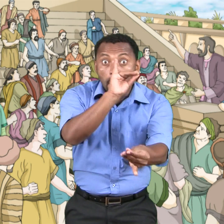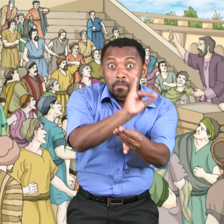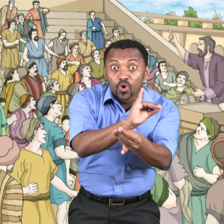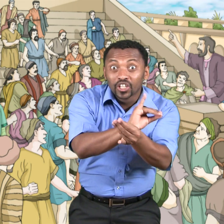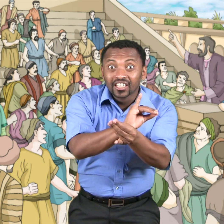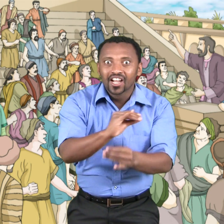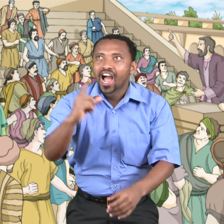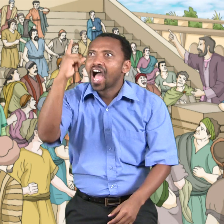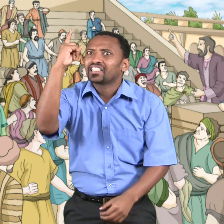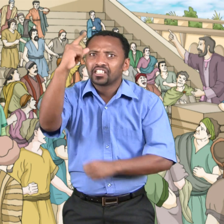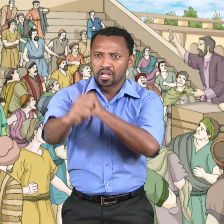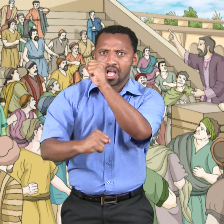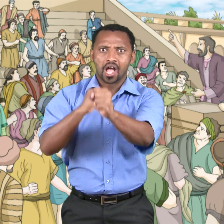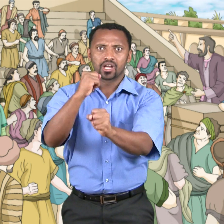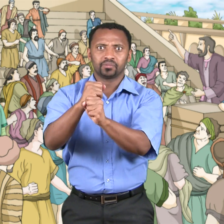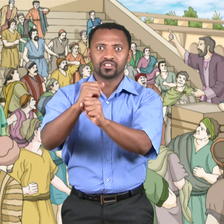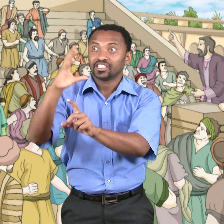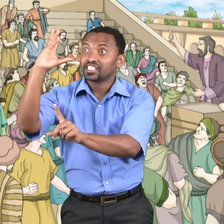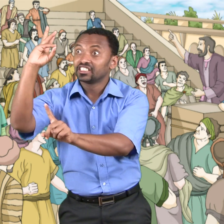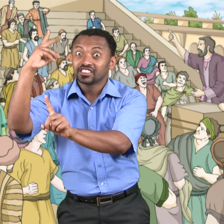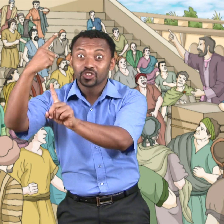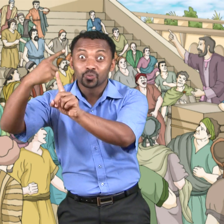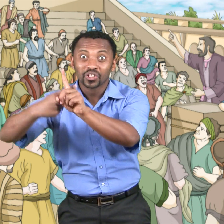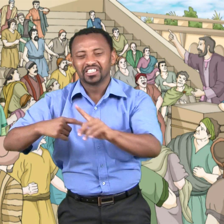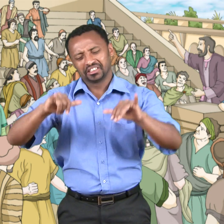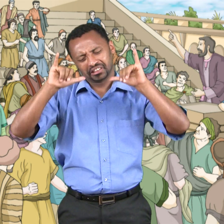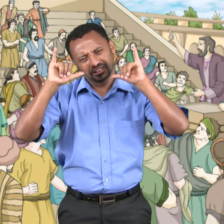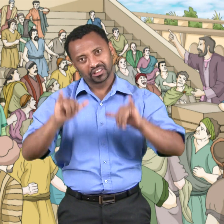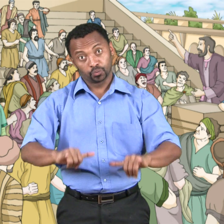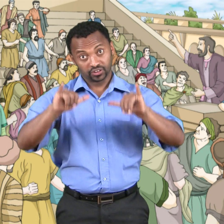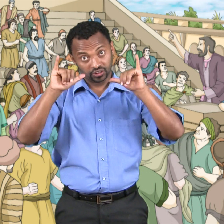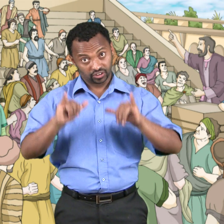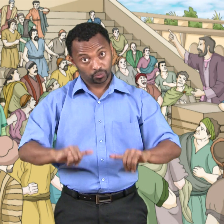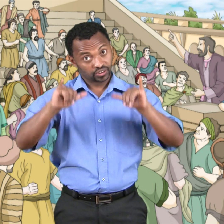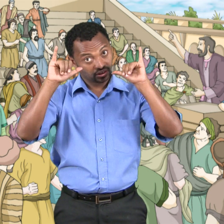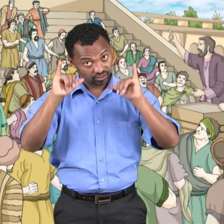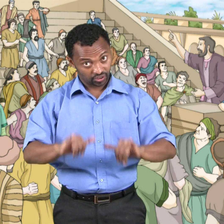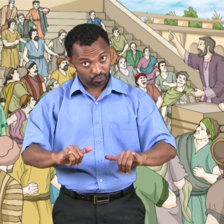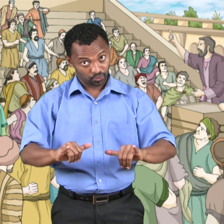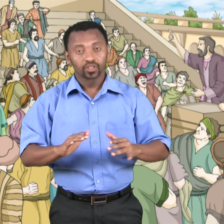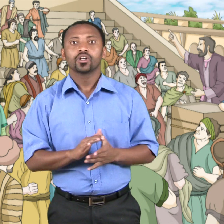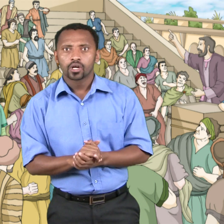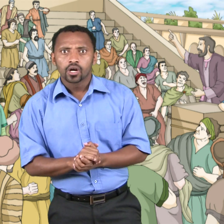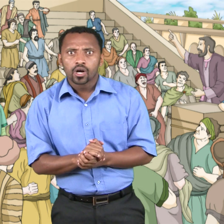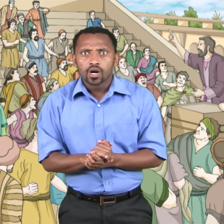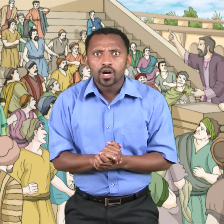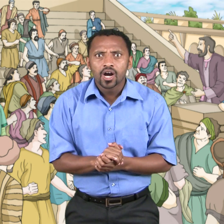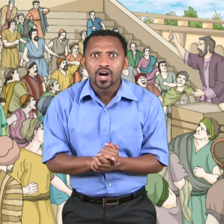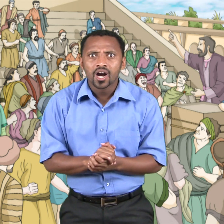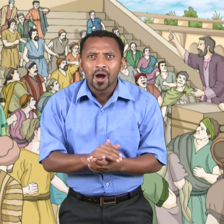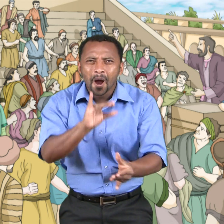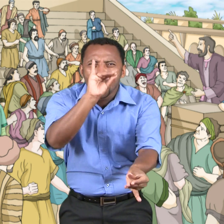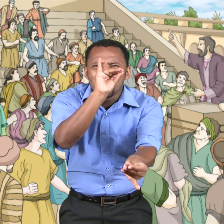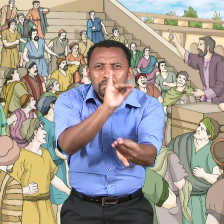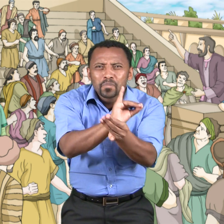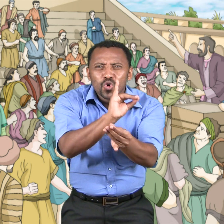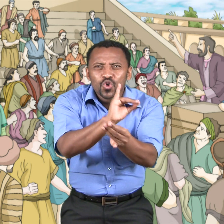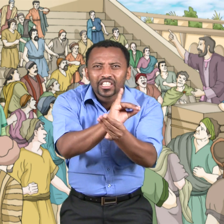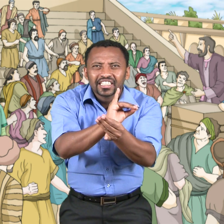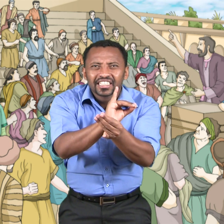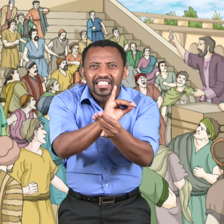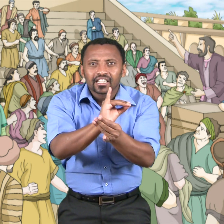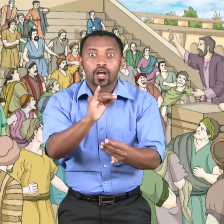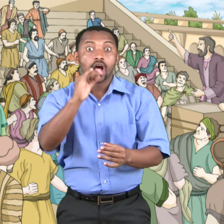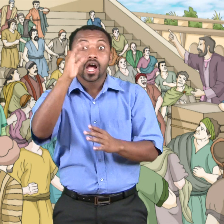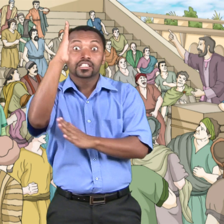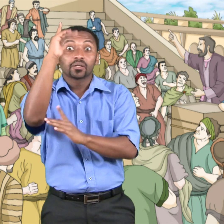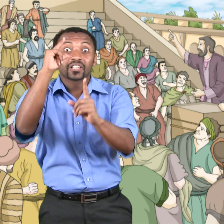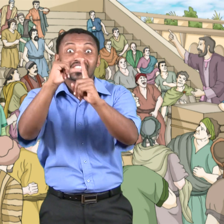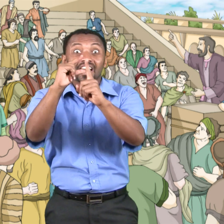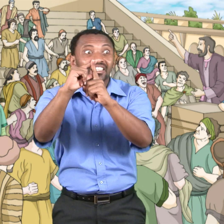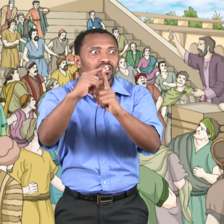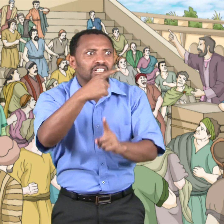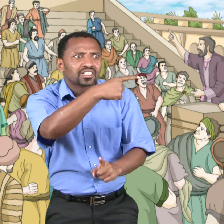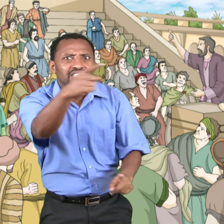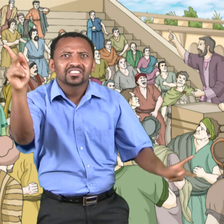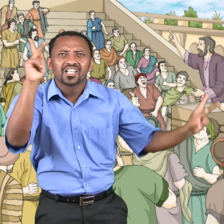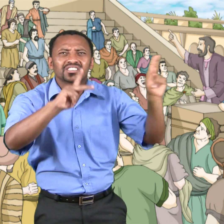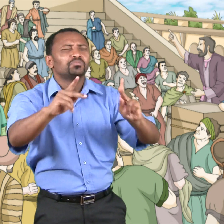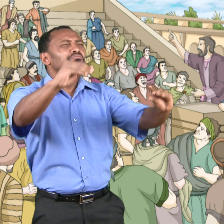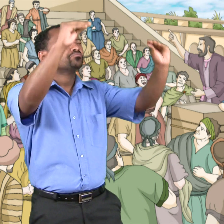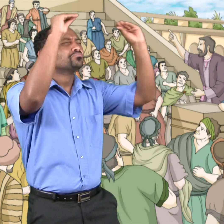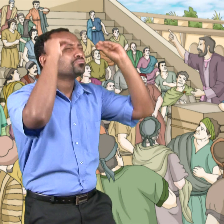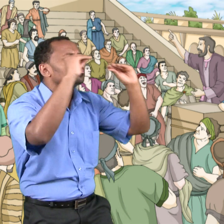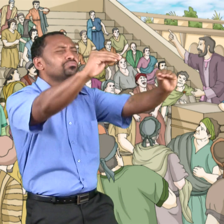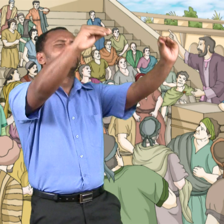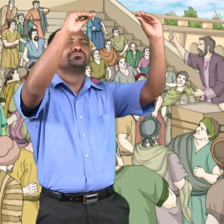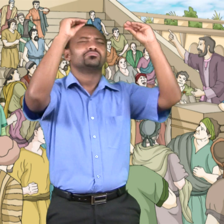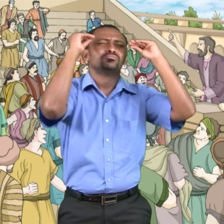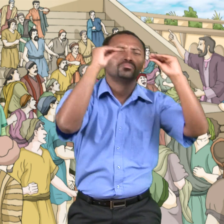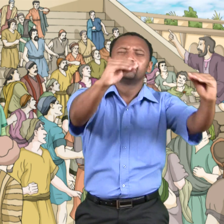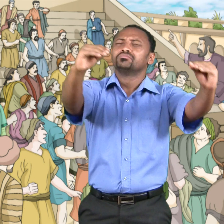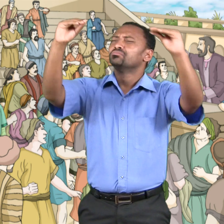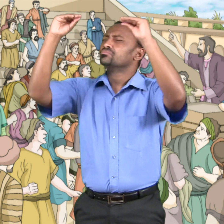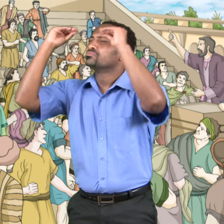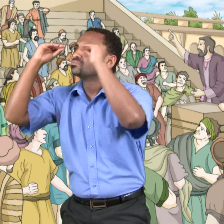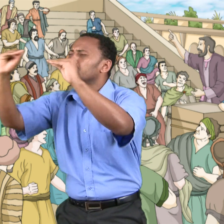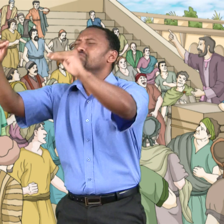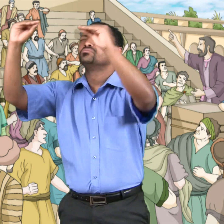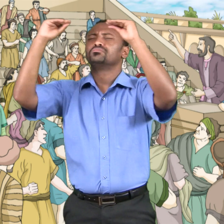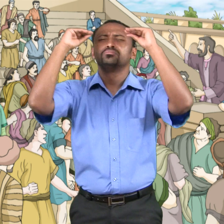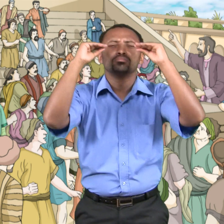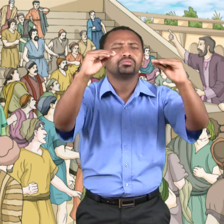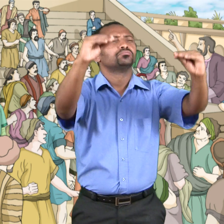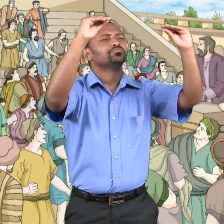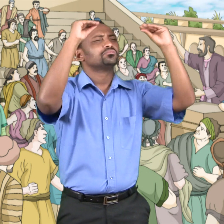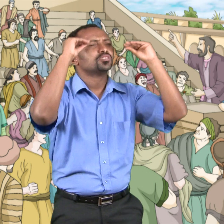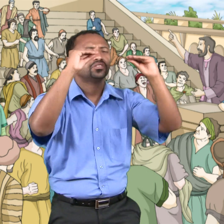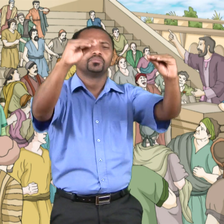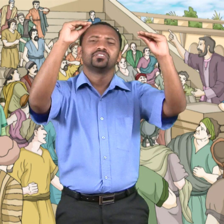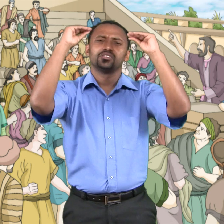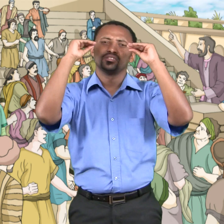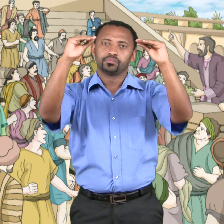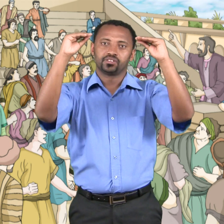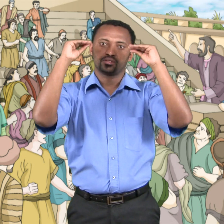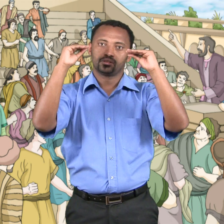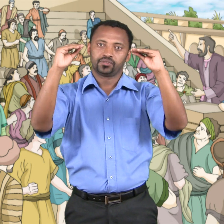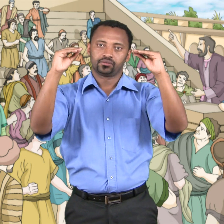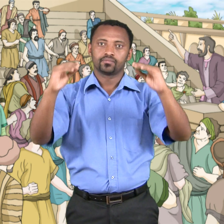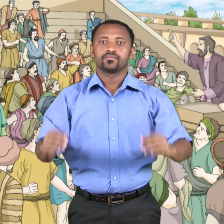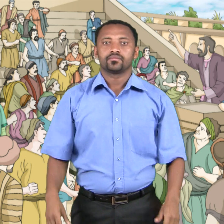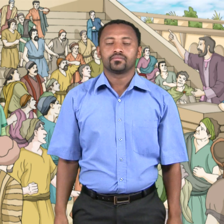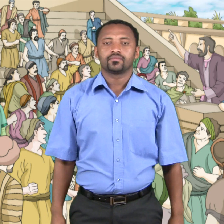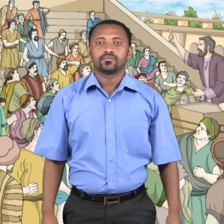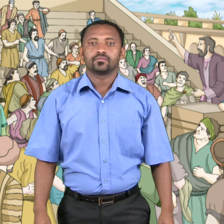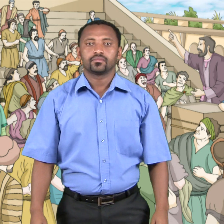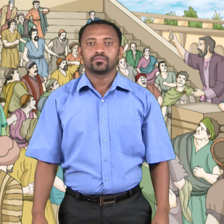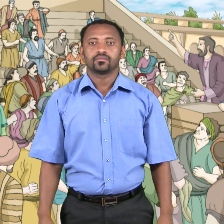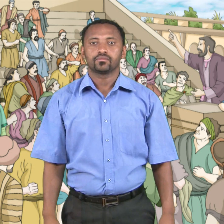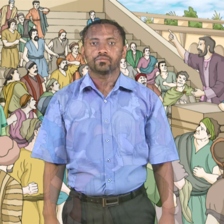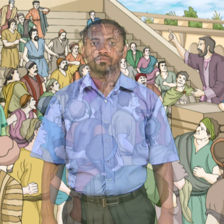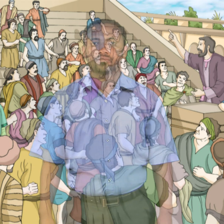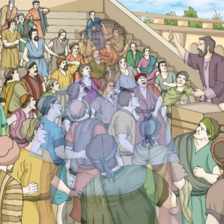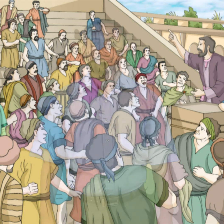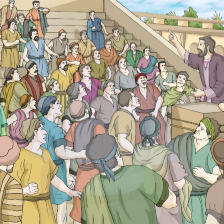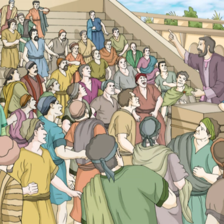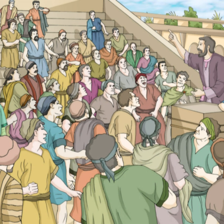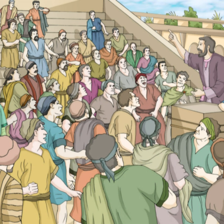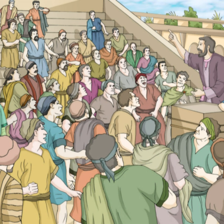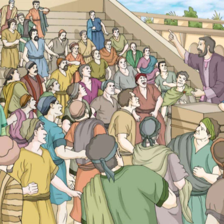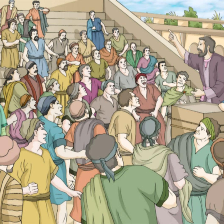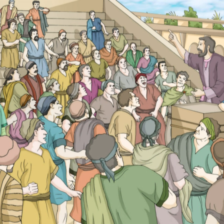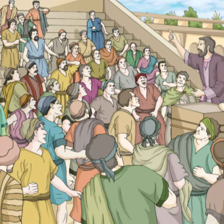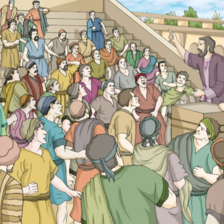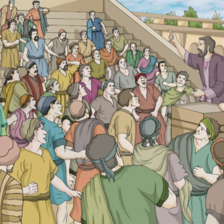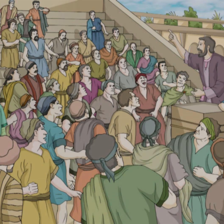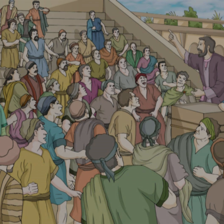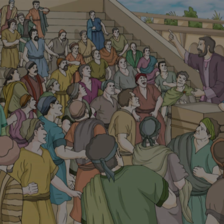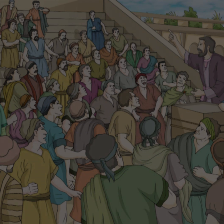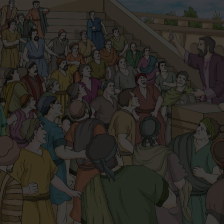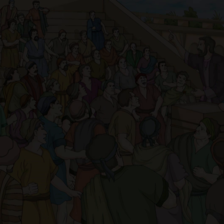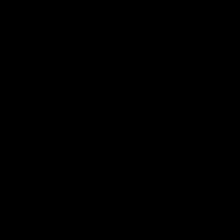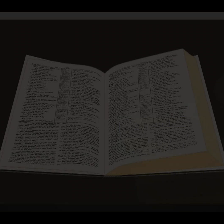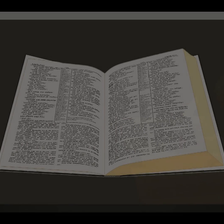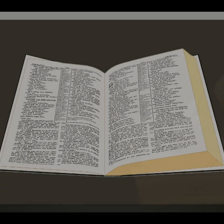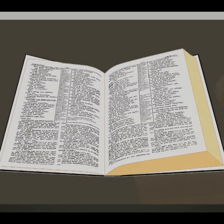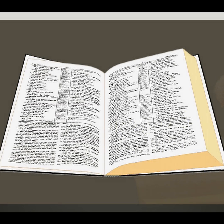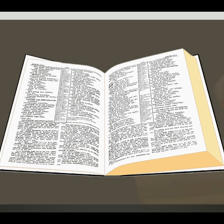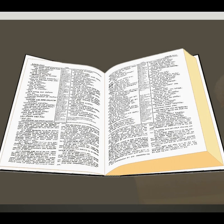So Paul stayed for a year and a half, teaching the word of God among the Corinthians.